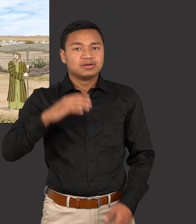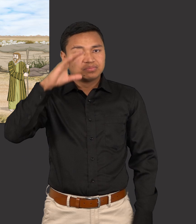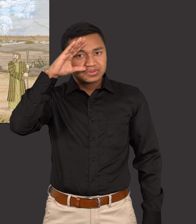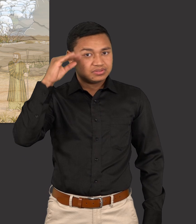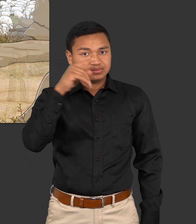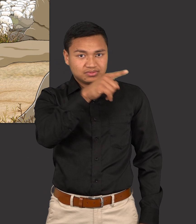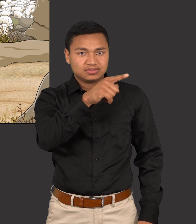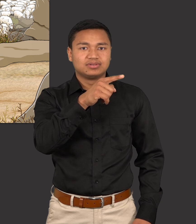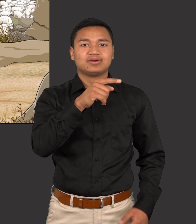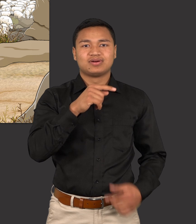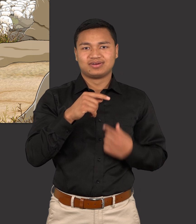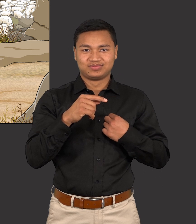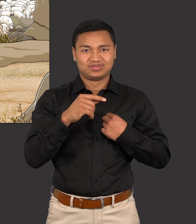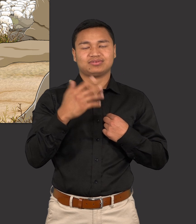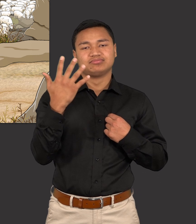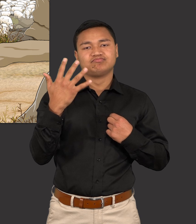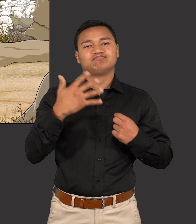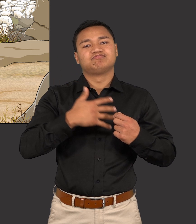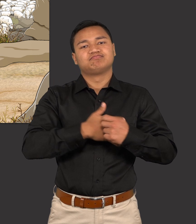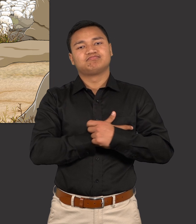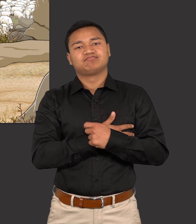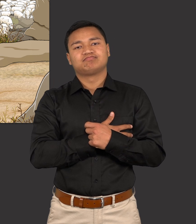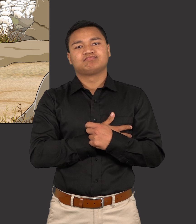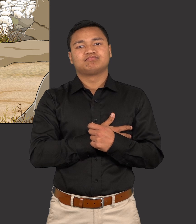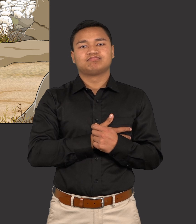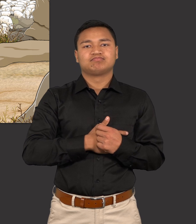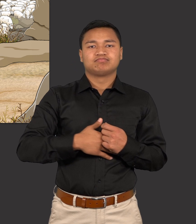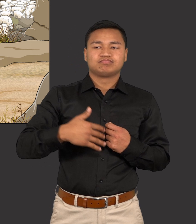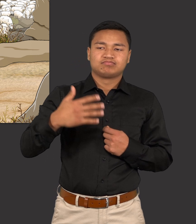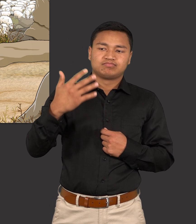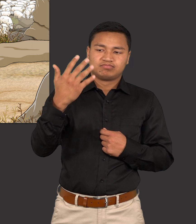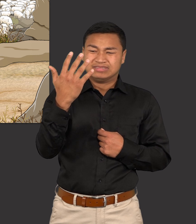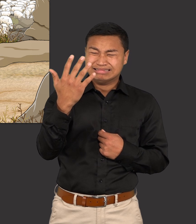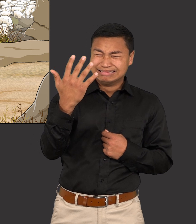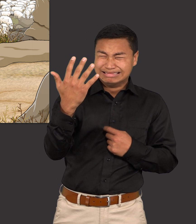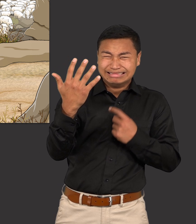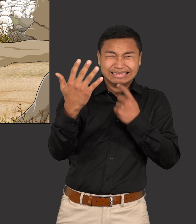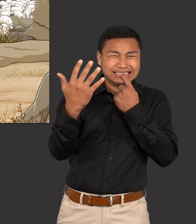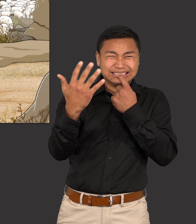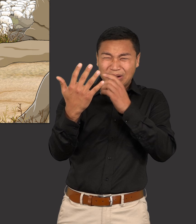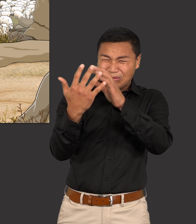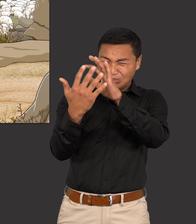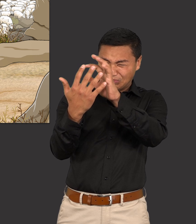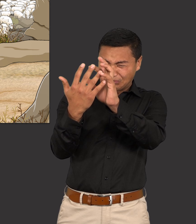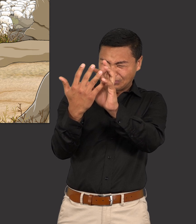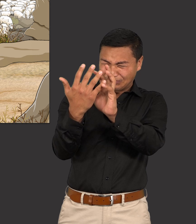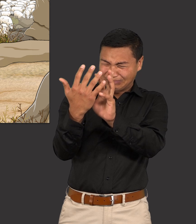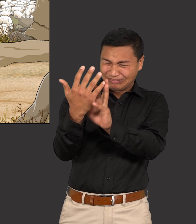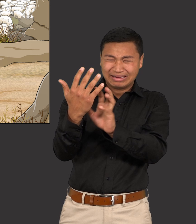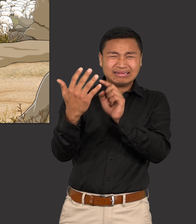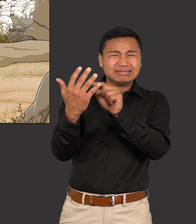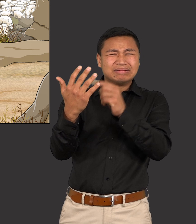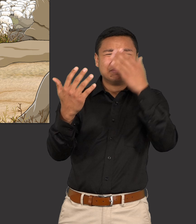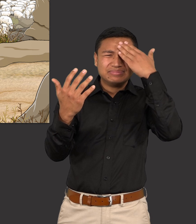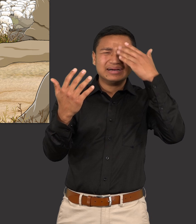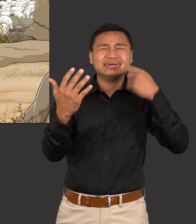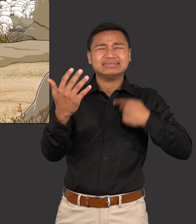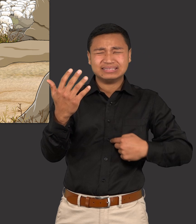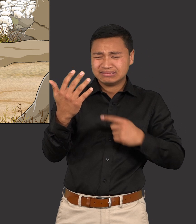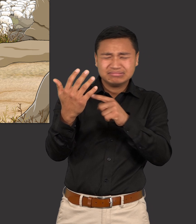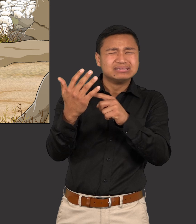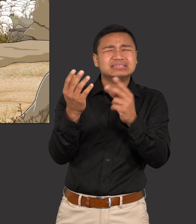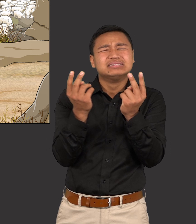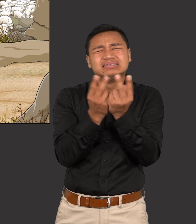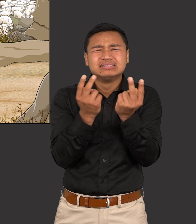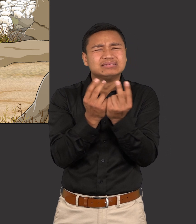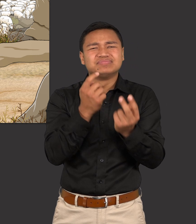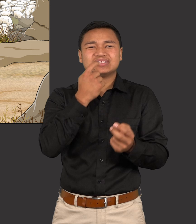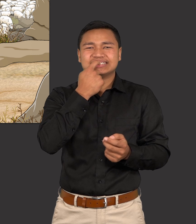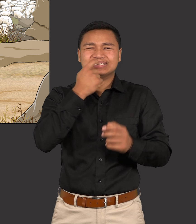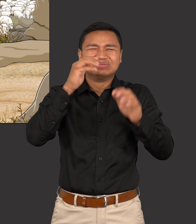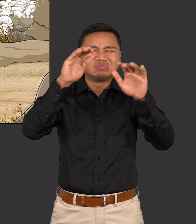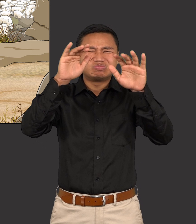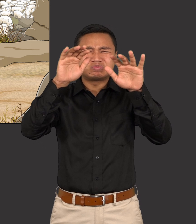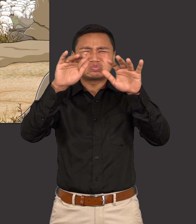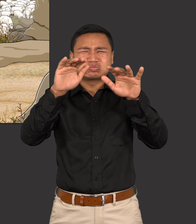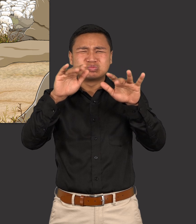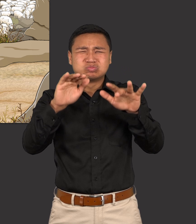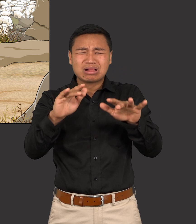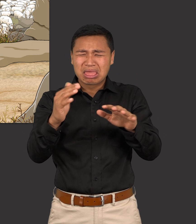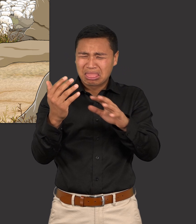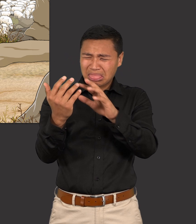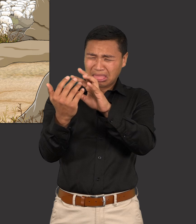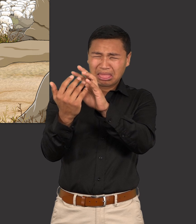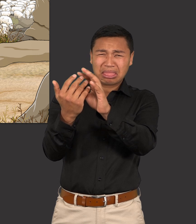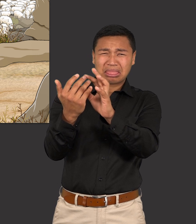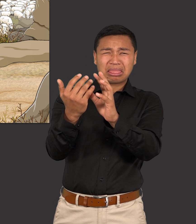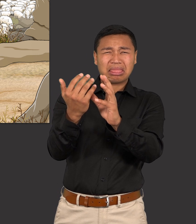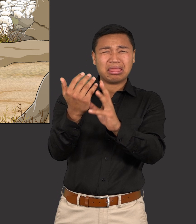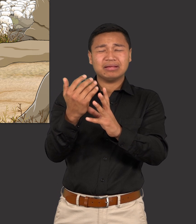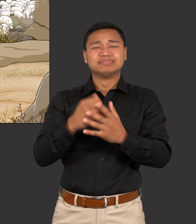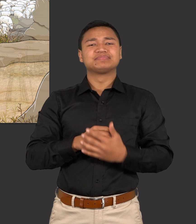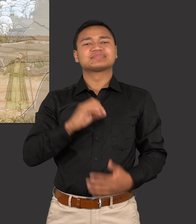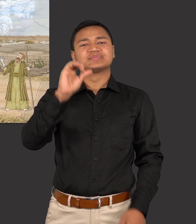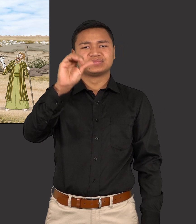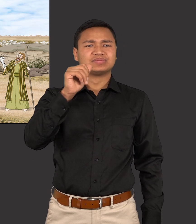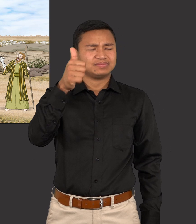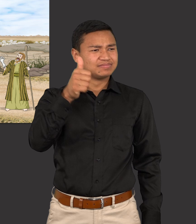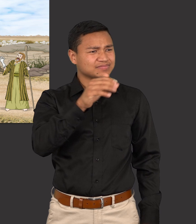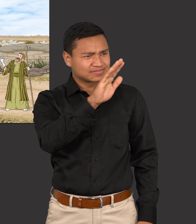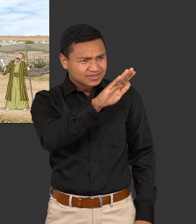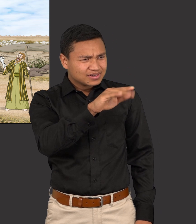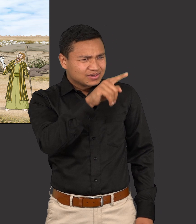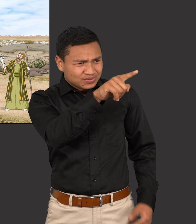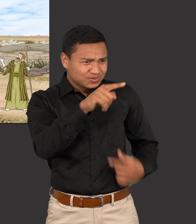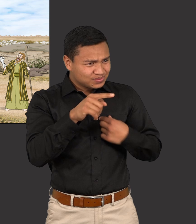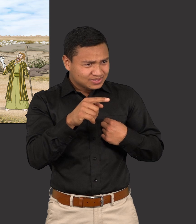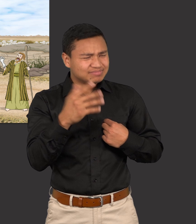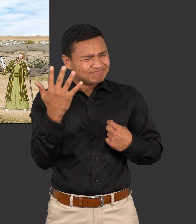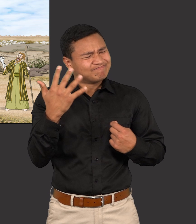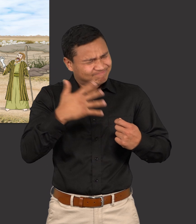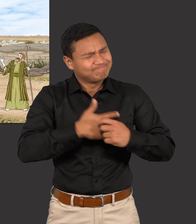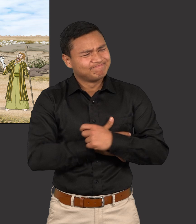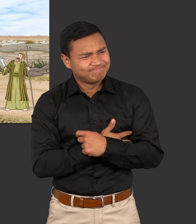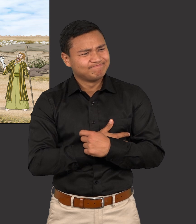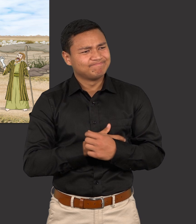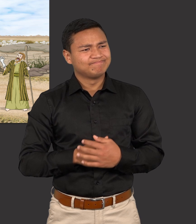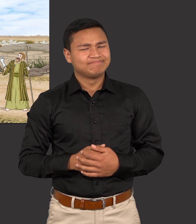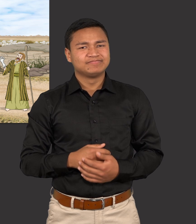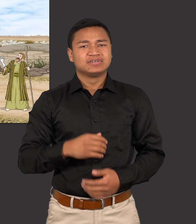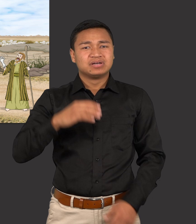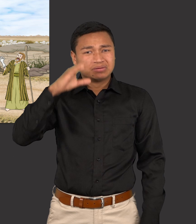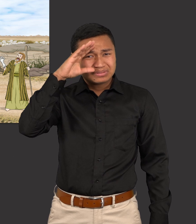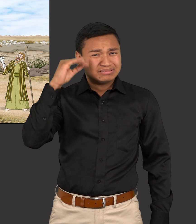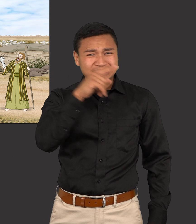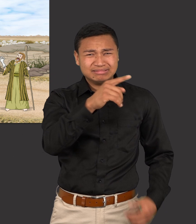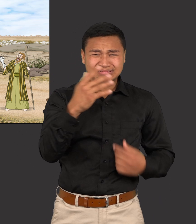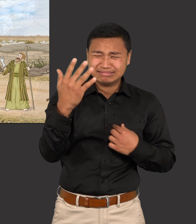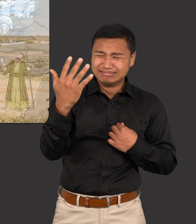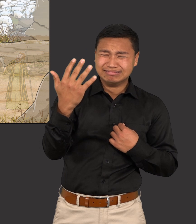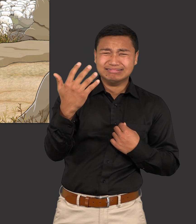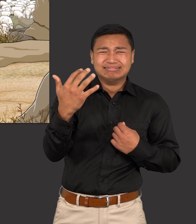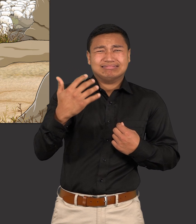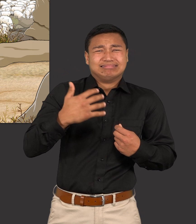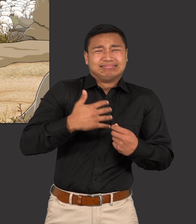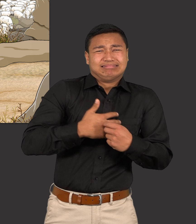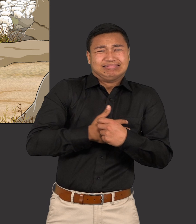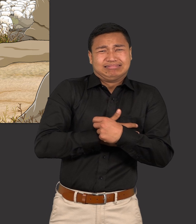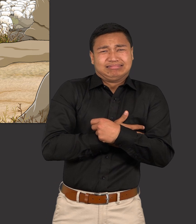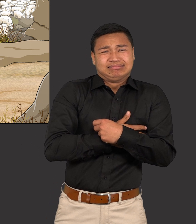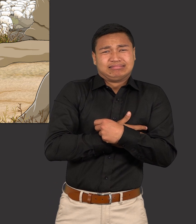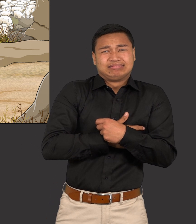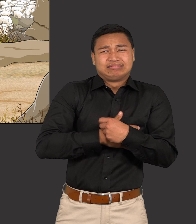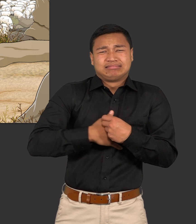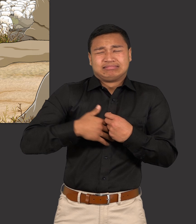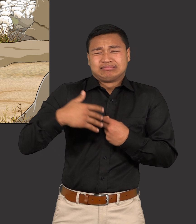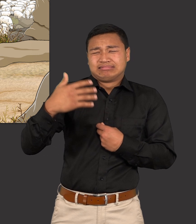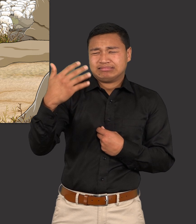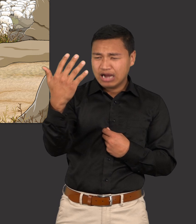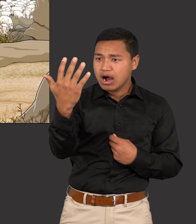So he put his hand inside his cloak, and when he took it out, his hand was leprous, white as snow. “Put your hand back inside your cloak,” said the LORD.